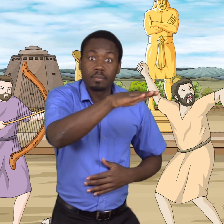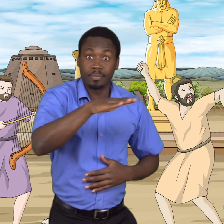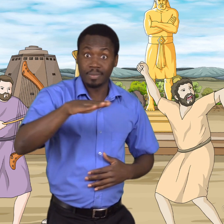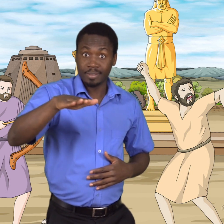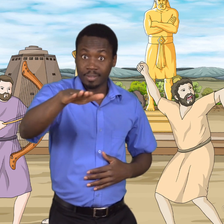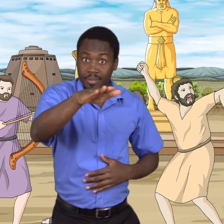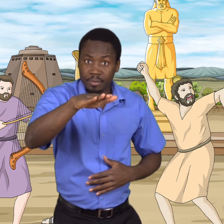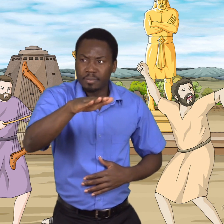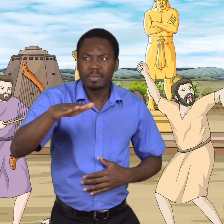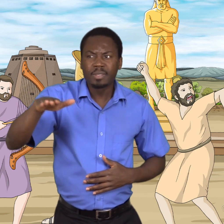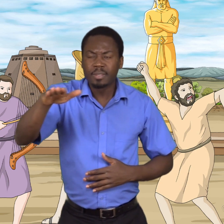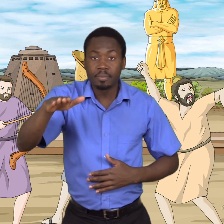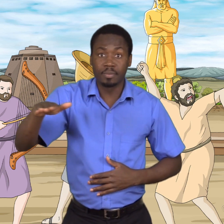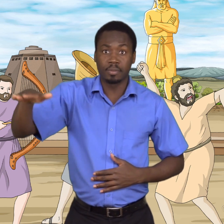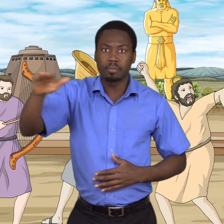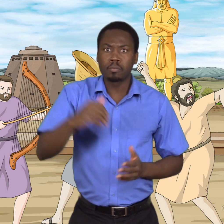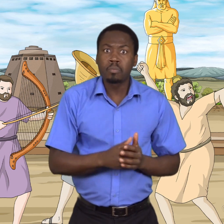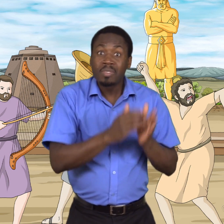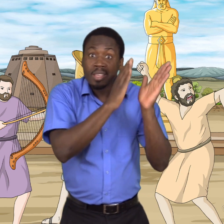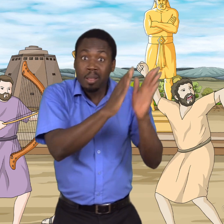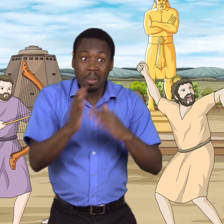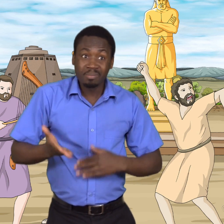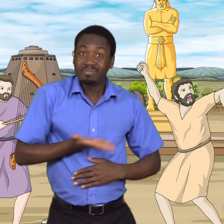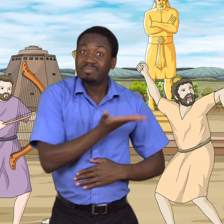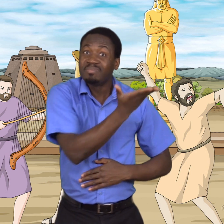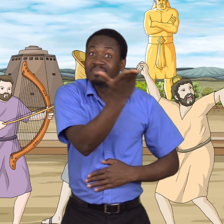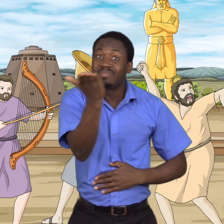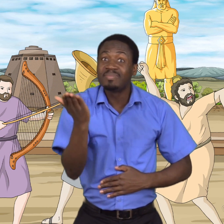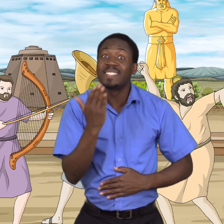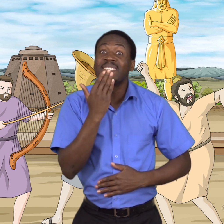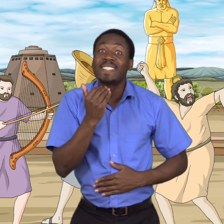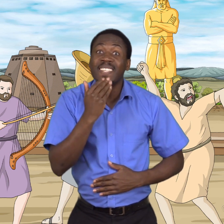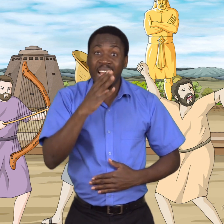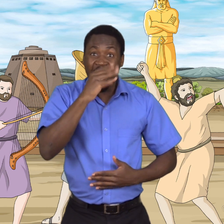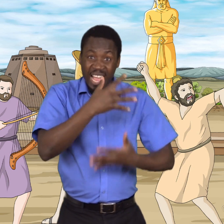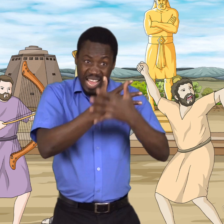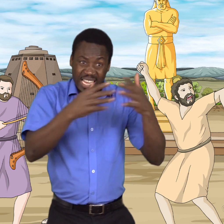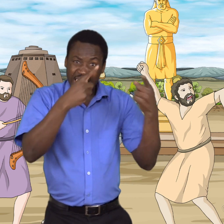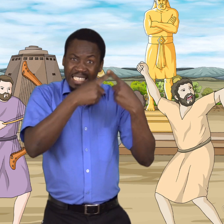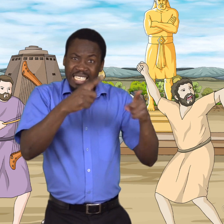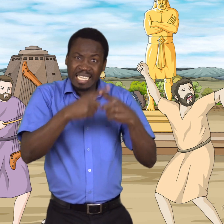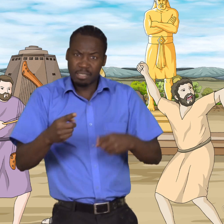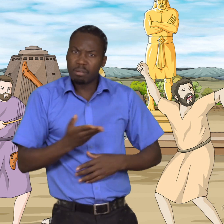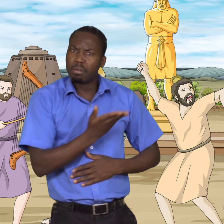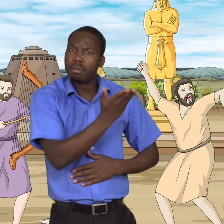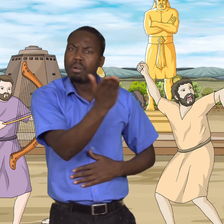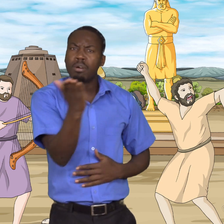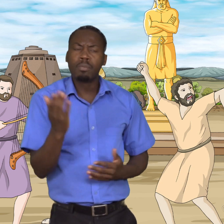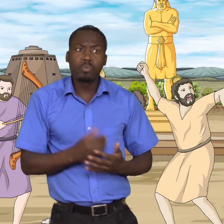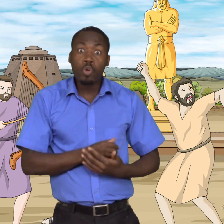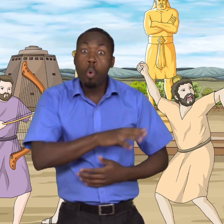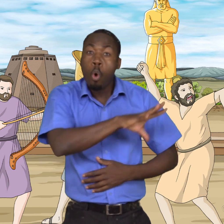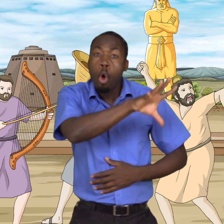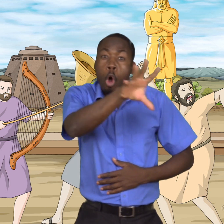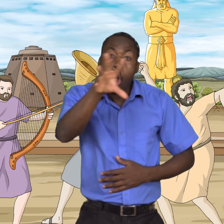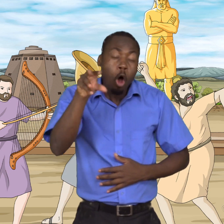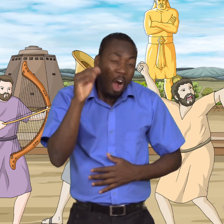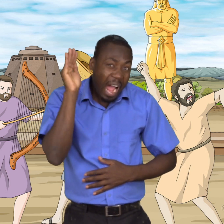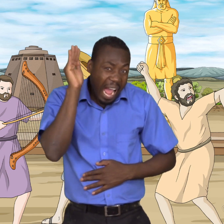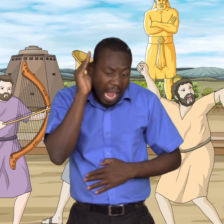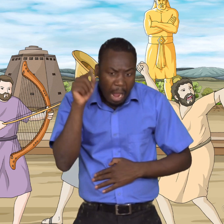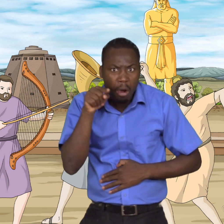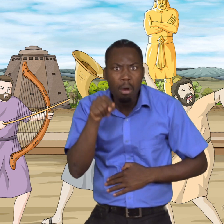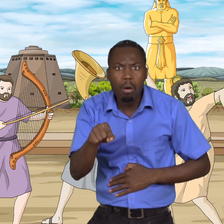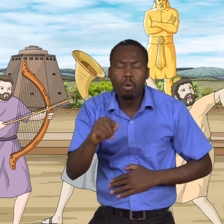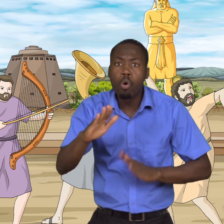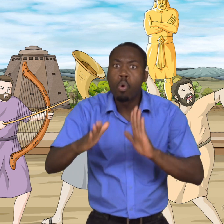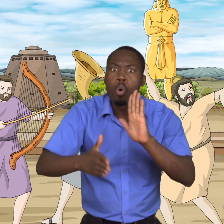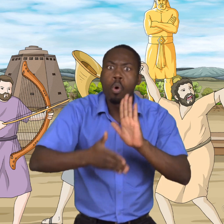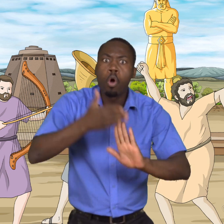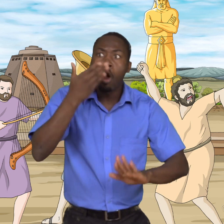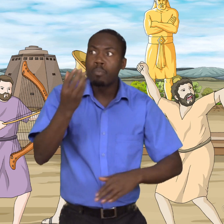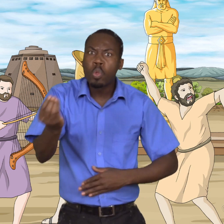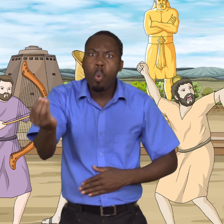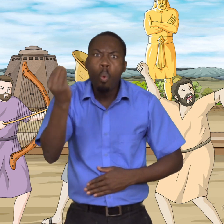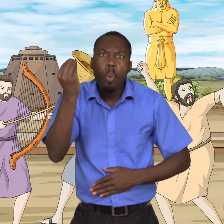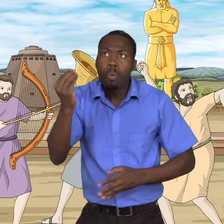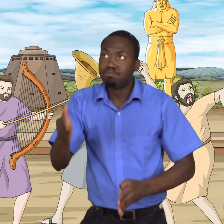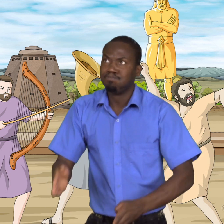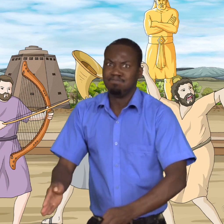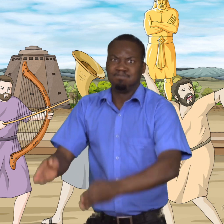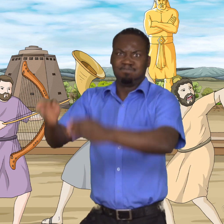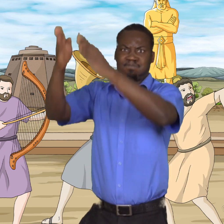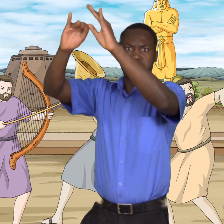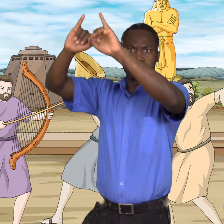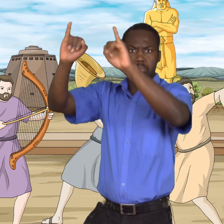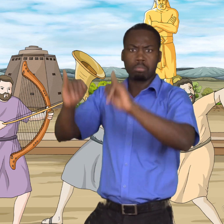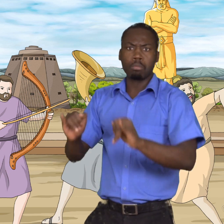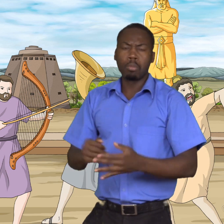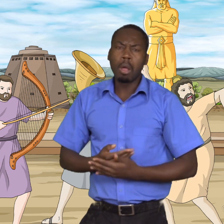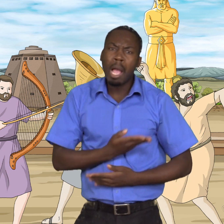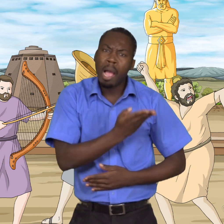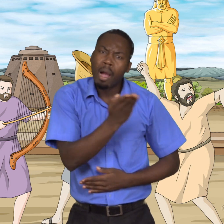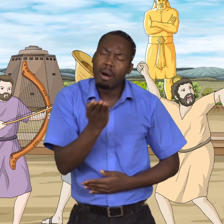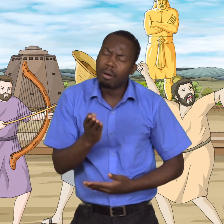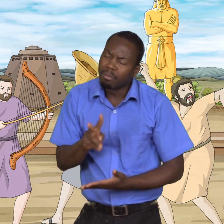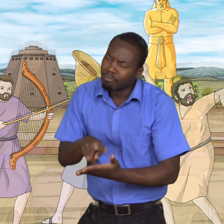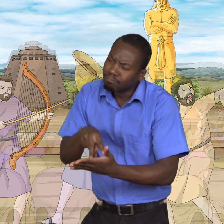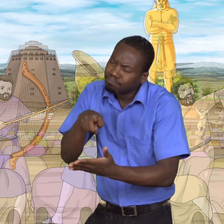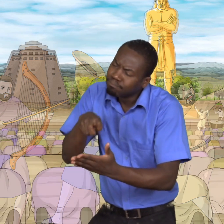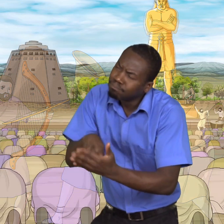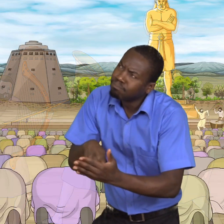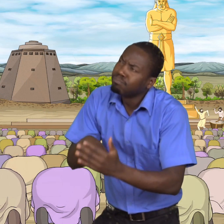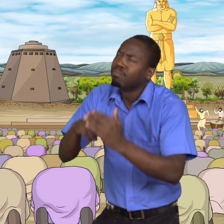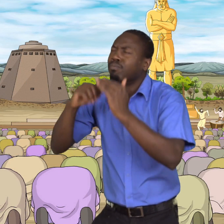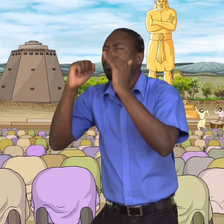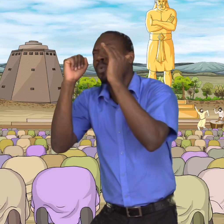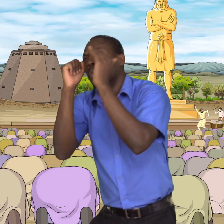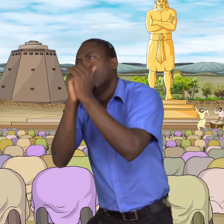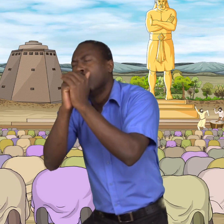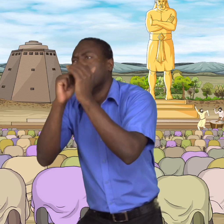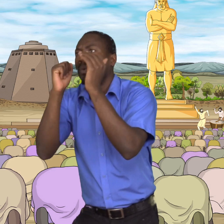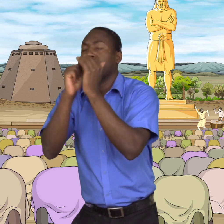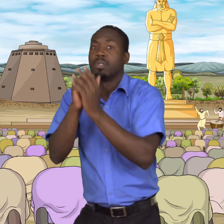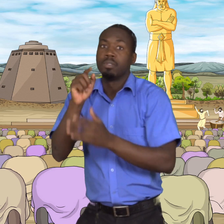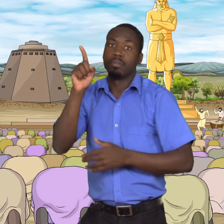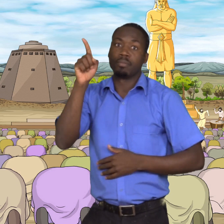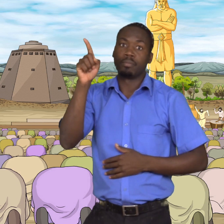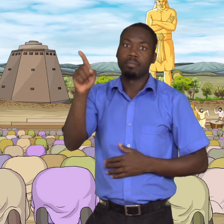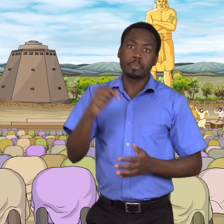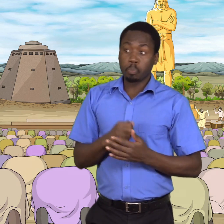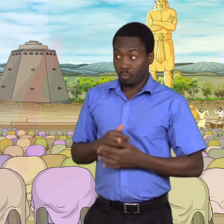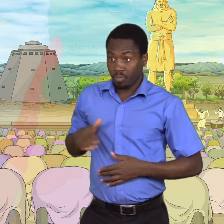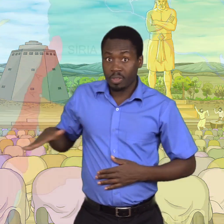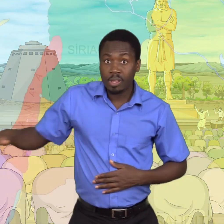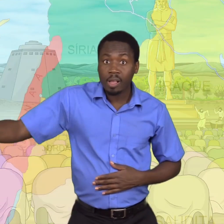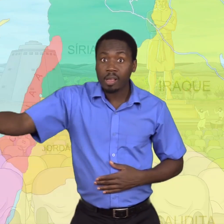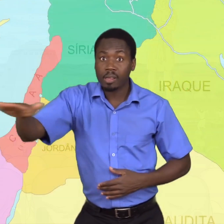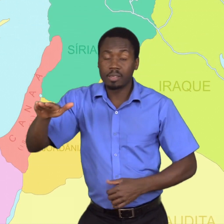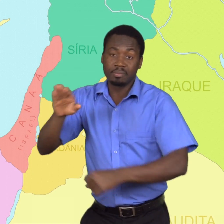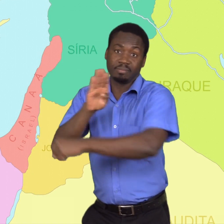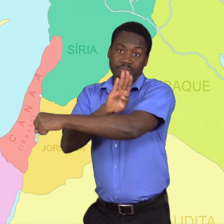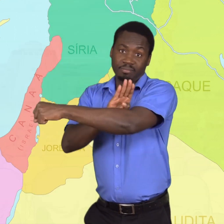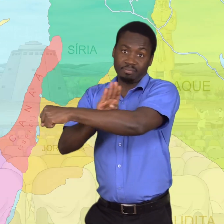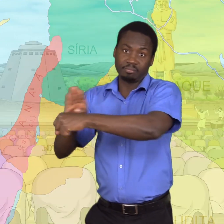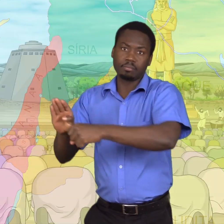And whoever does not fall down and worship will immediately be thrown into the blazing fiery furnace.”